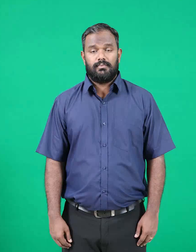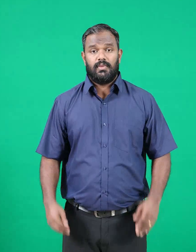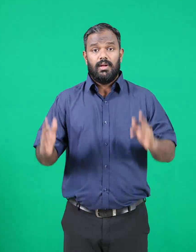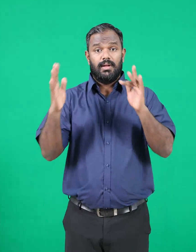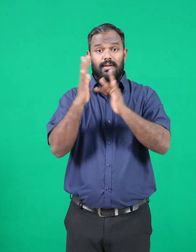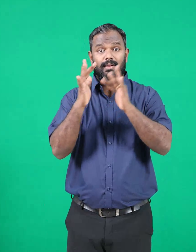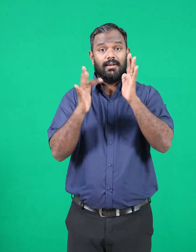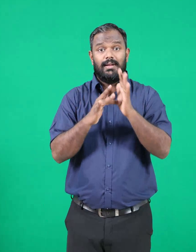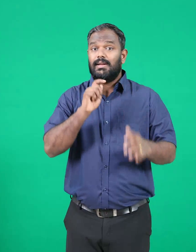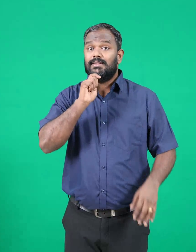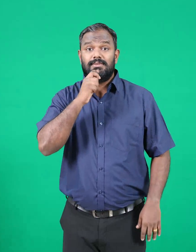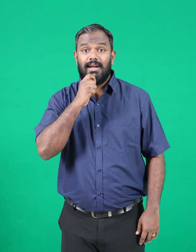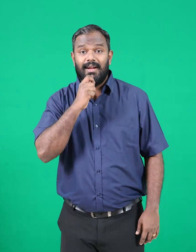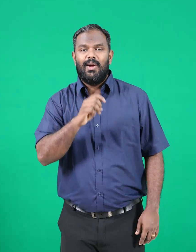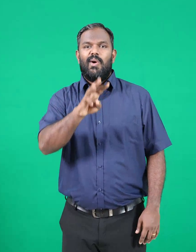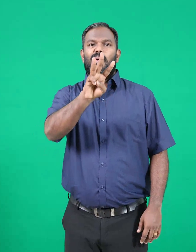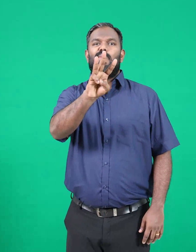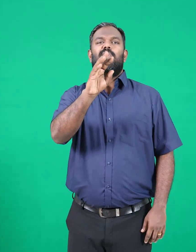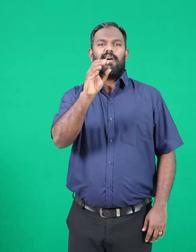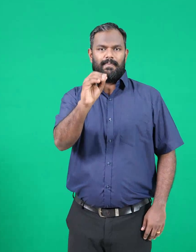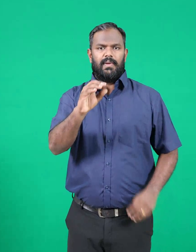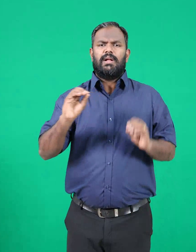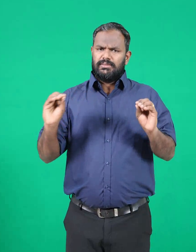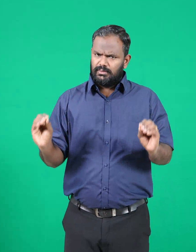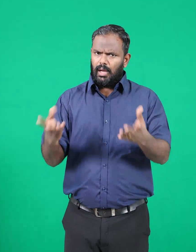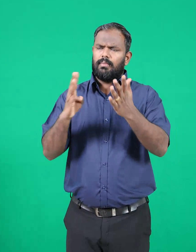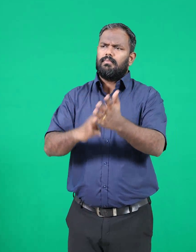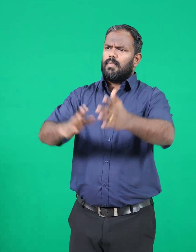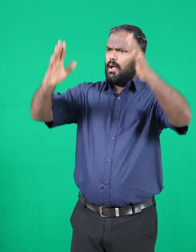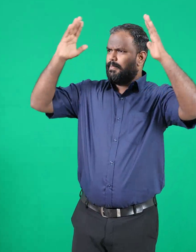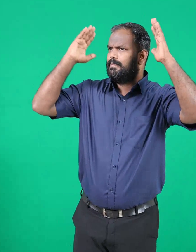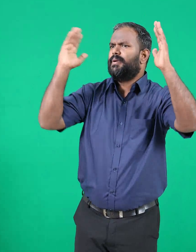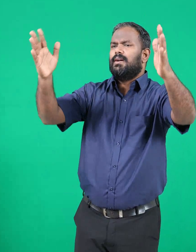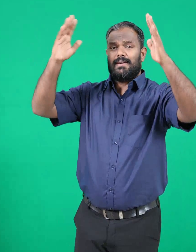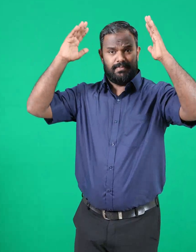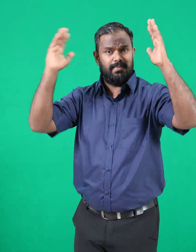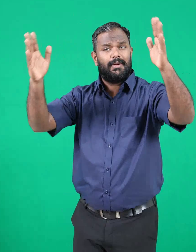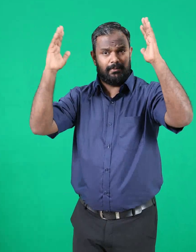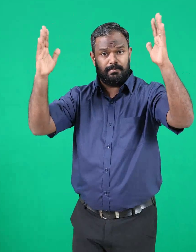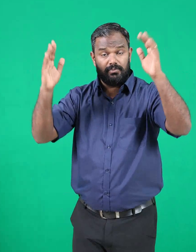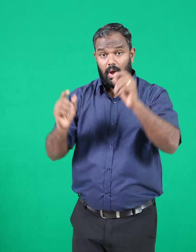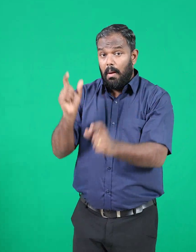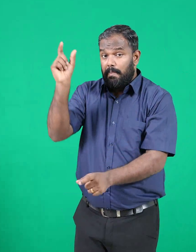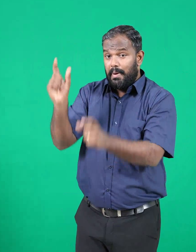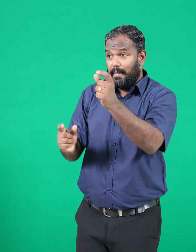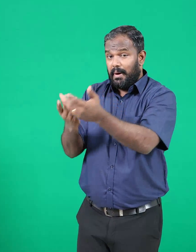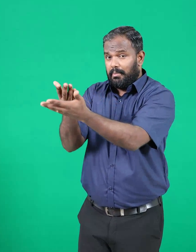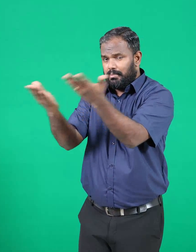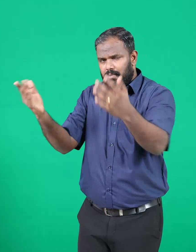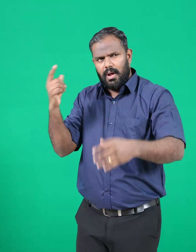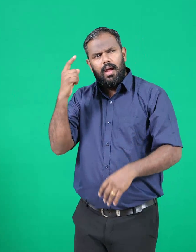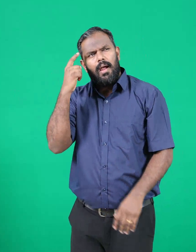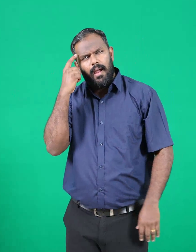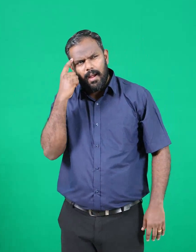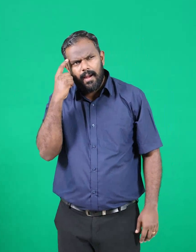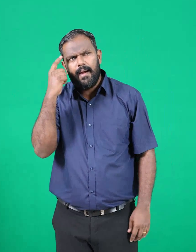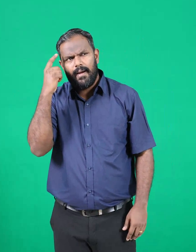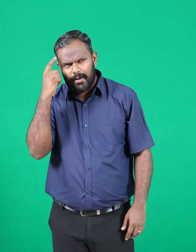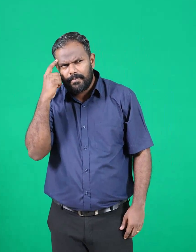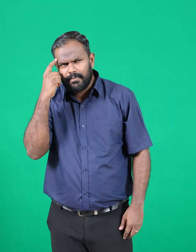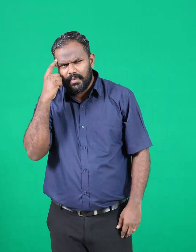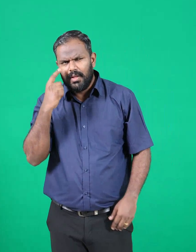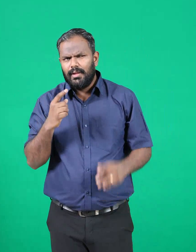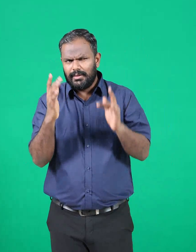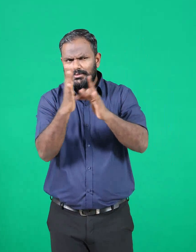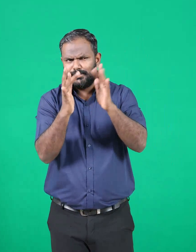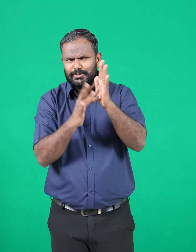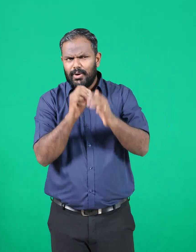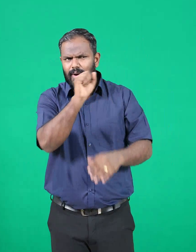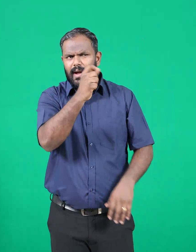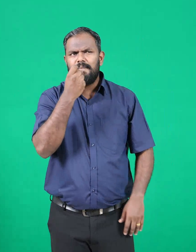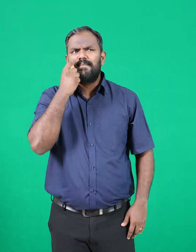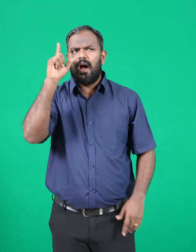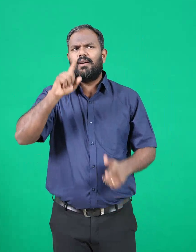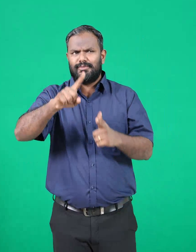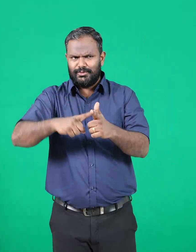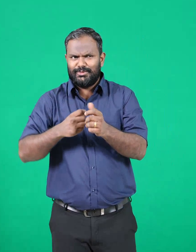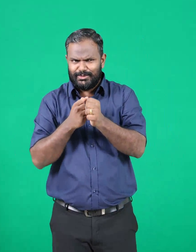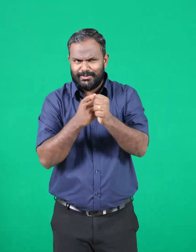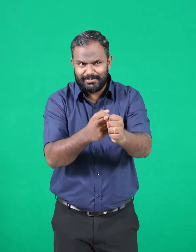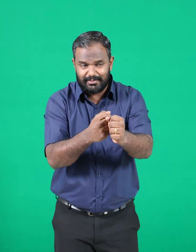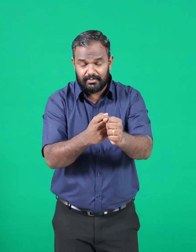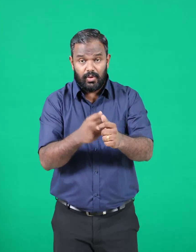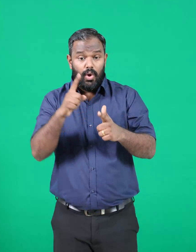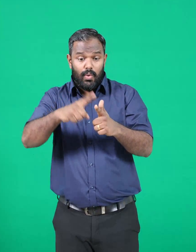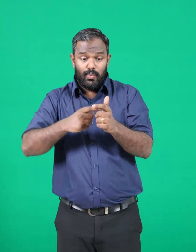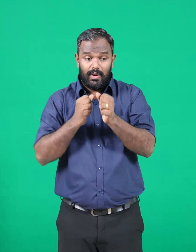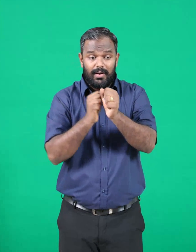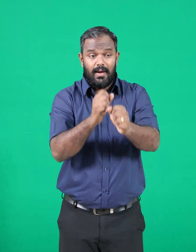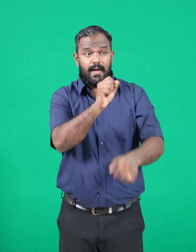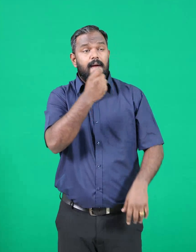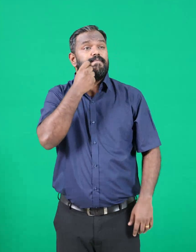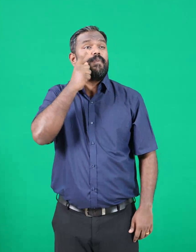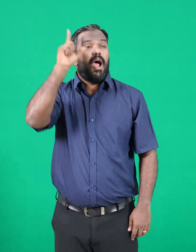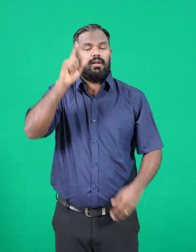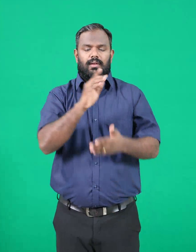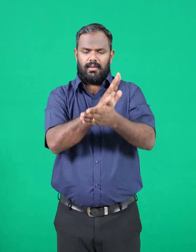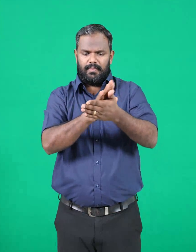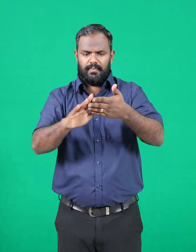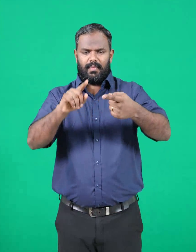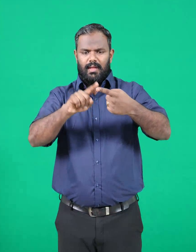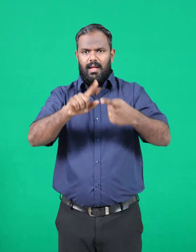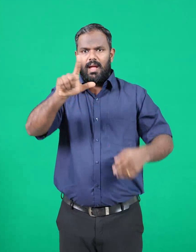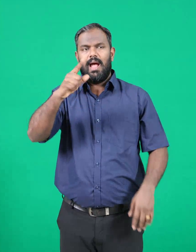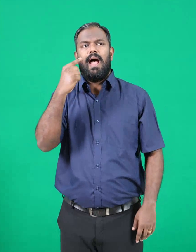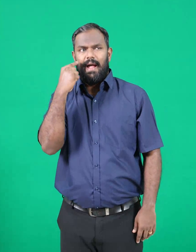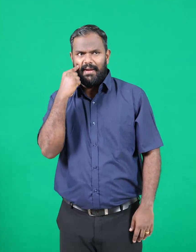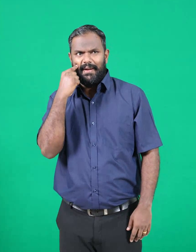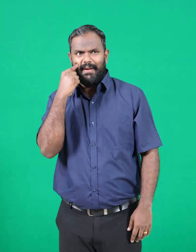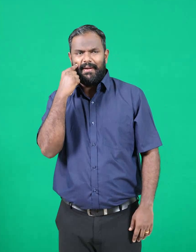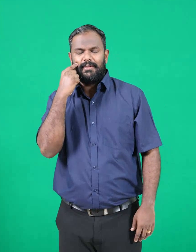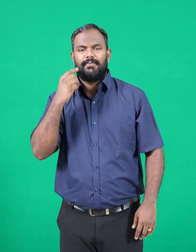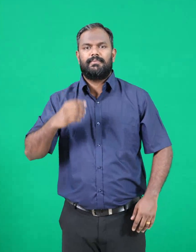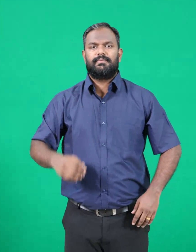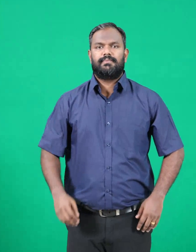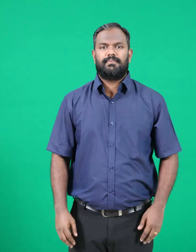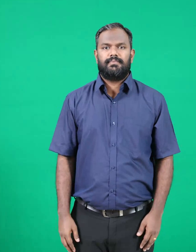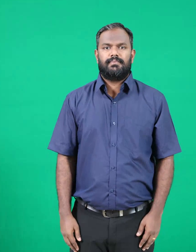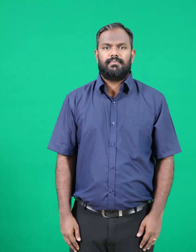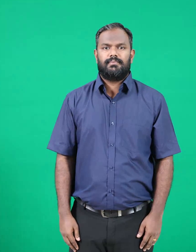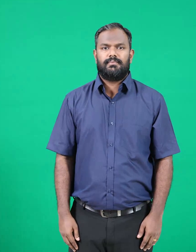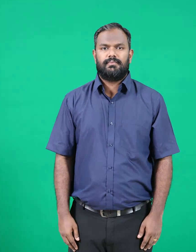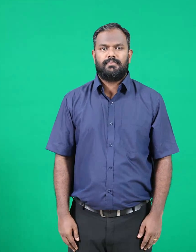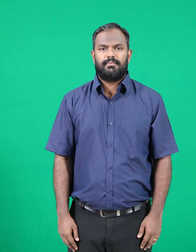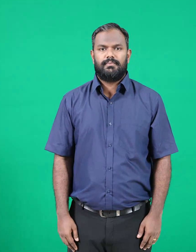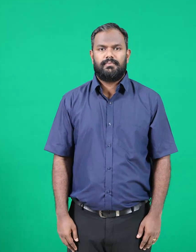Jesus Himself was about thirty years old when He began His ministry. He was regarded as the son of Joseph, the son of Heli,